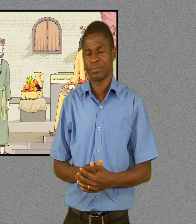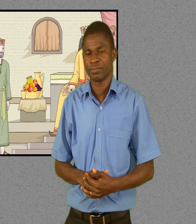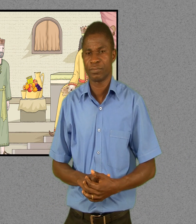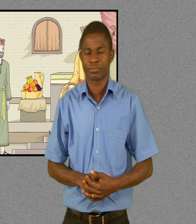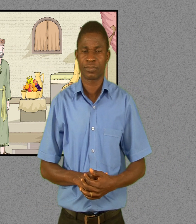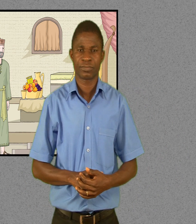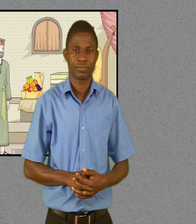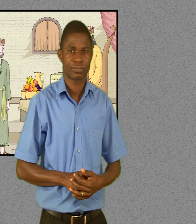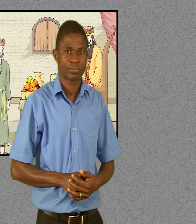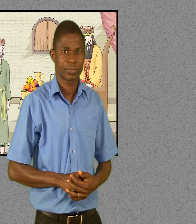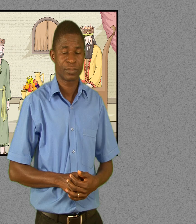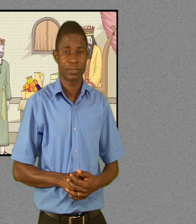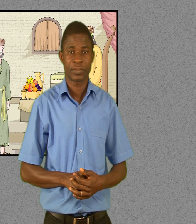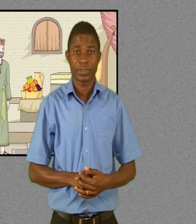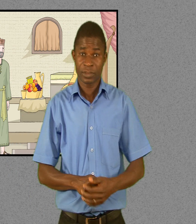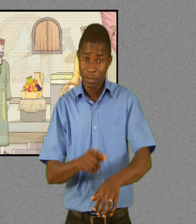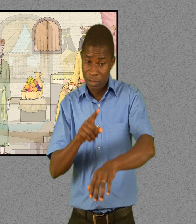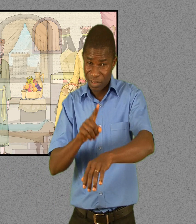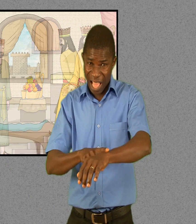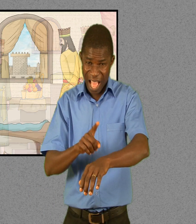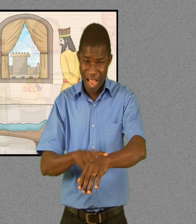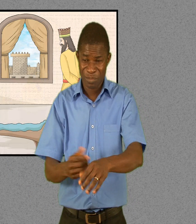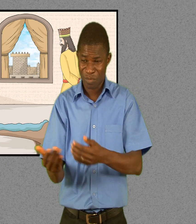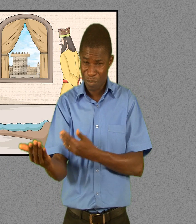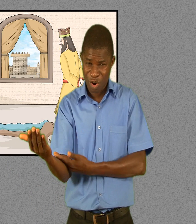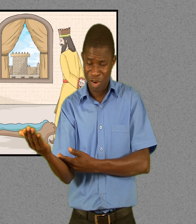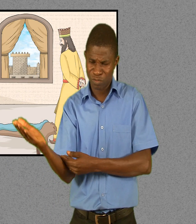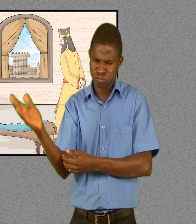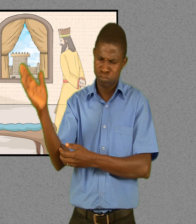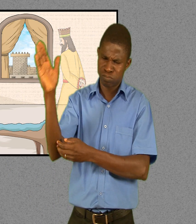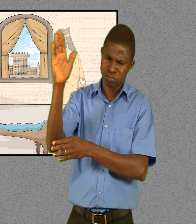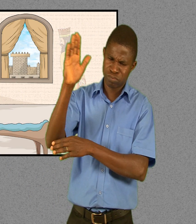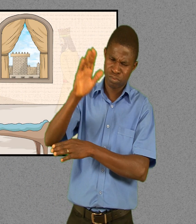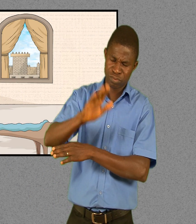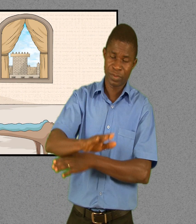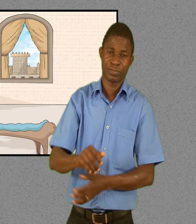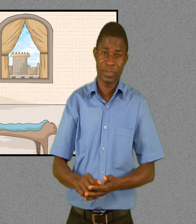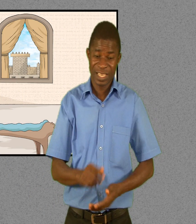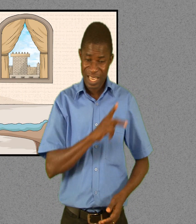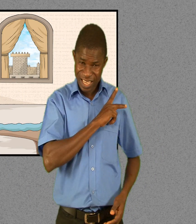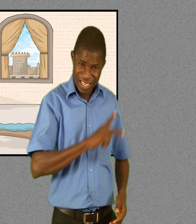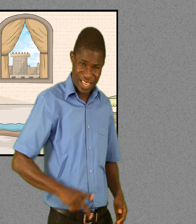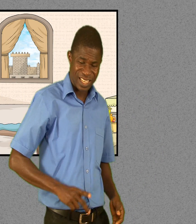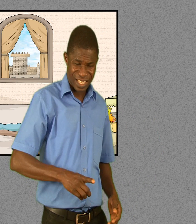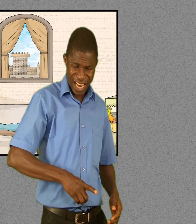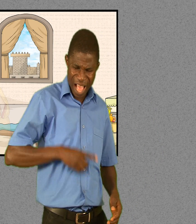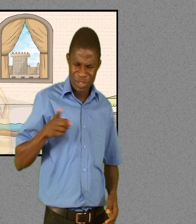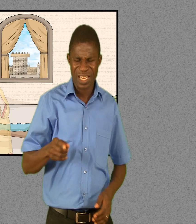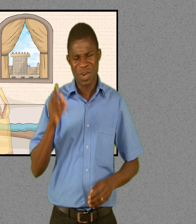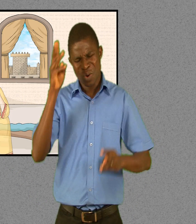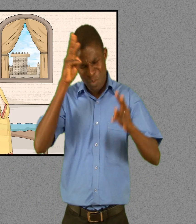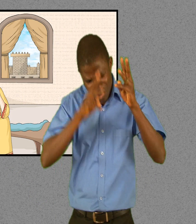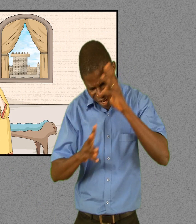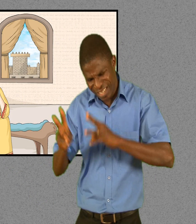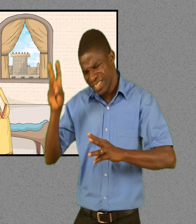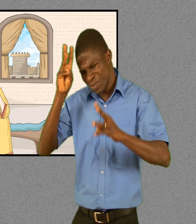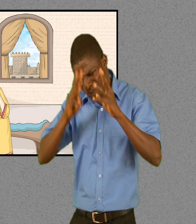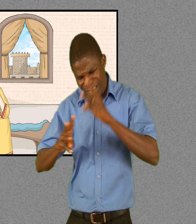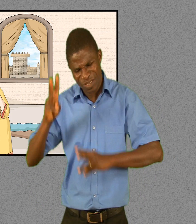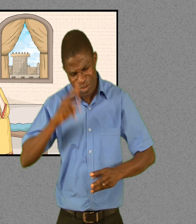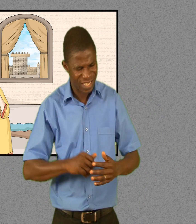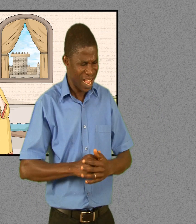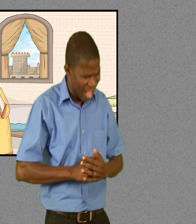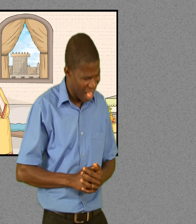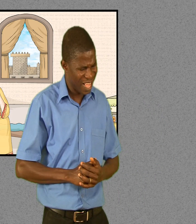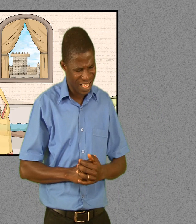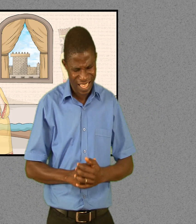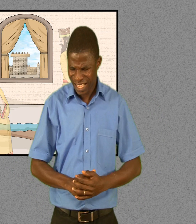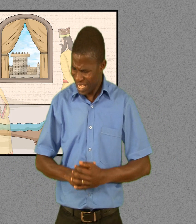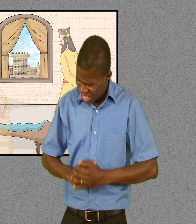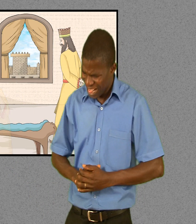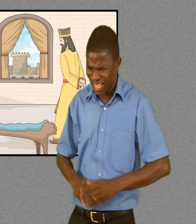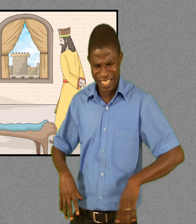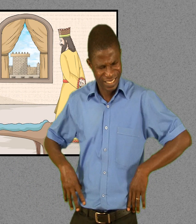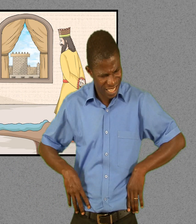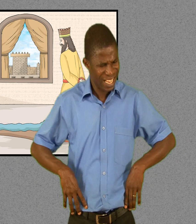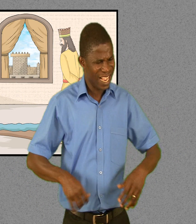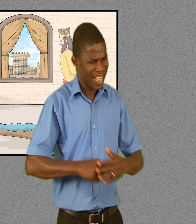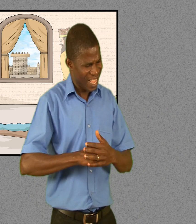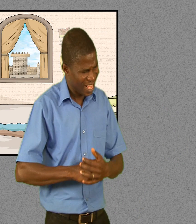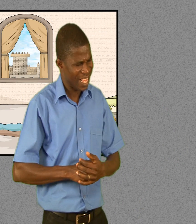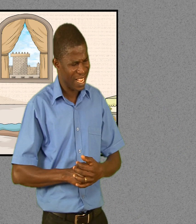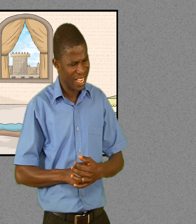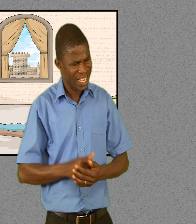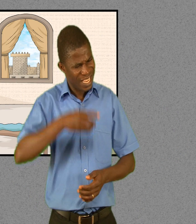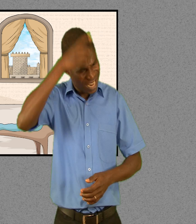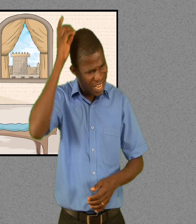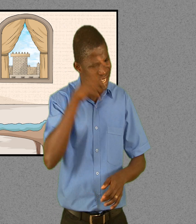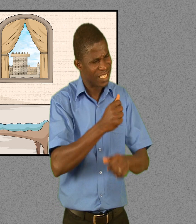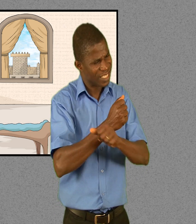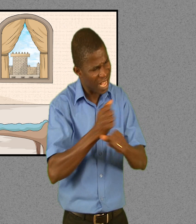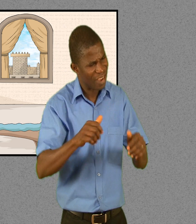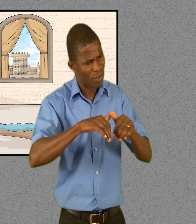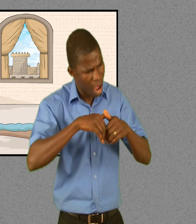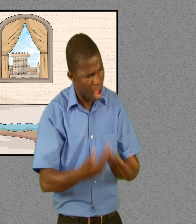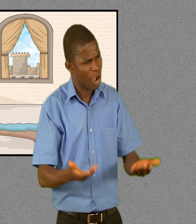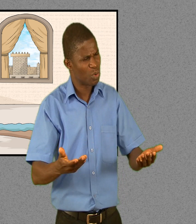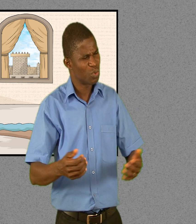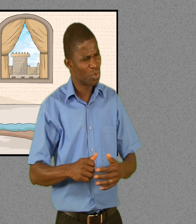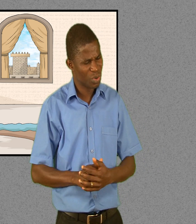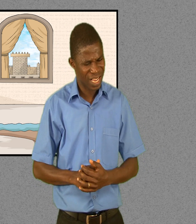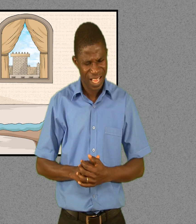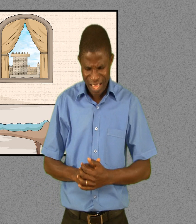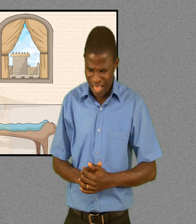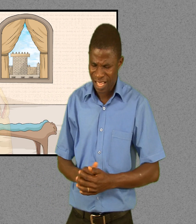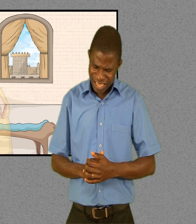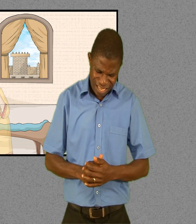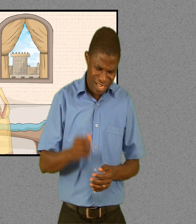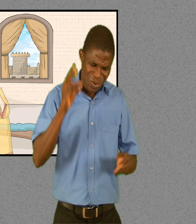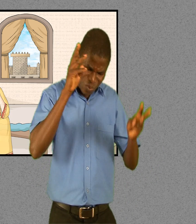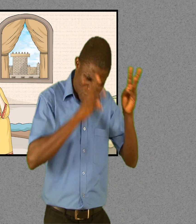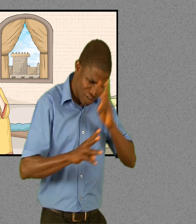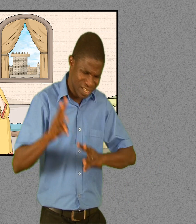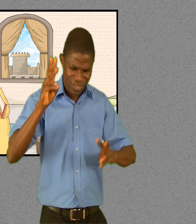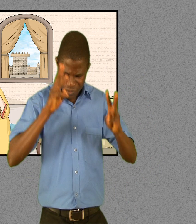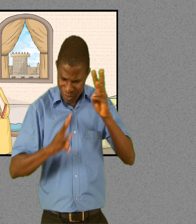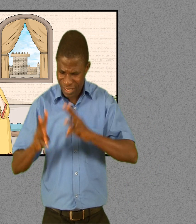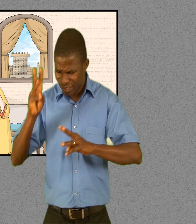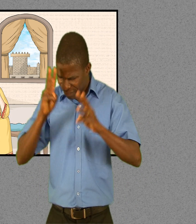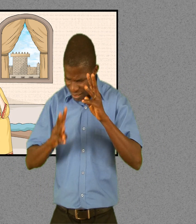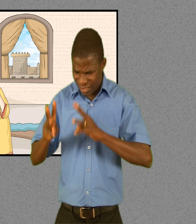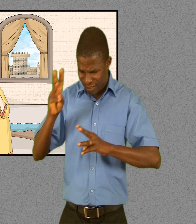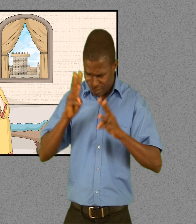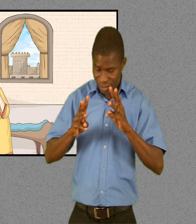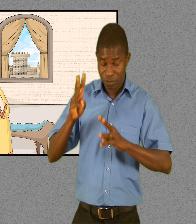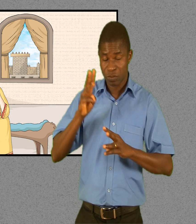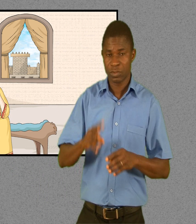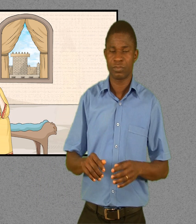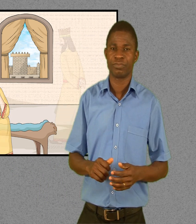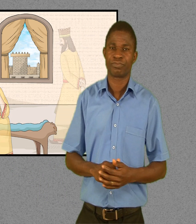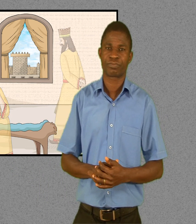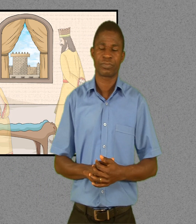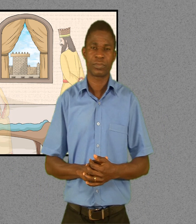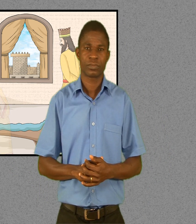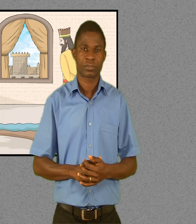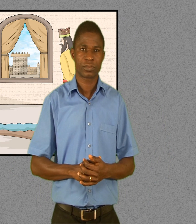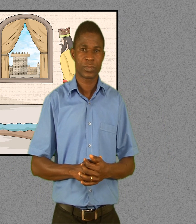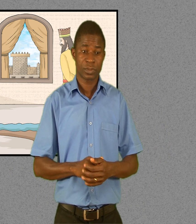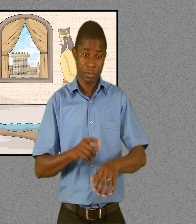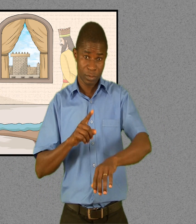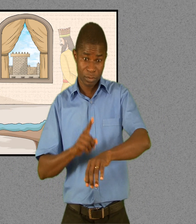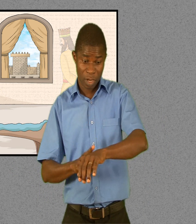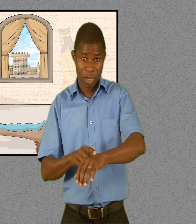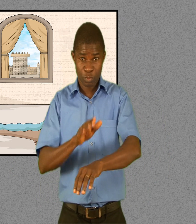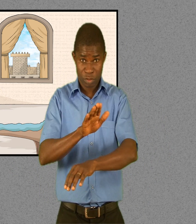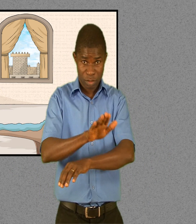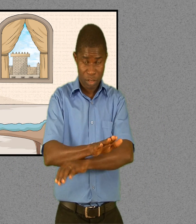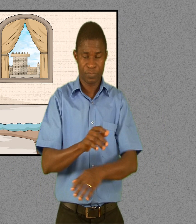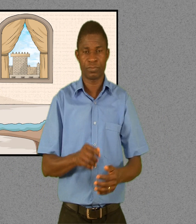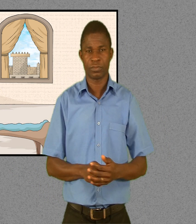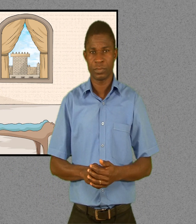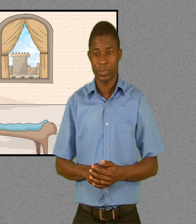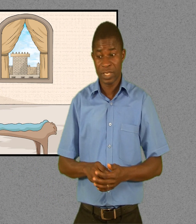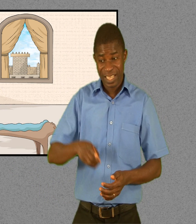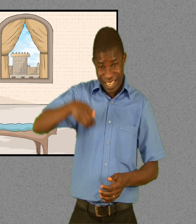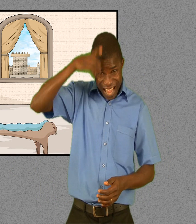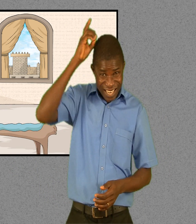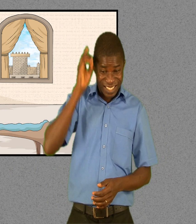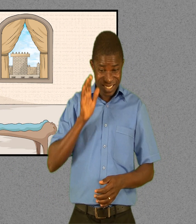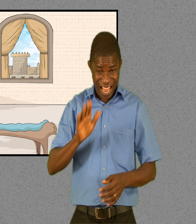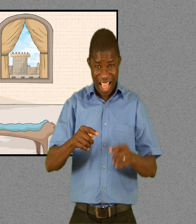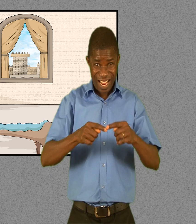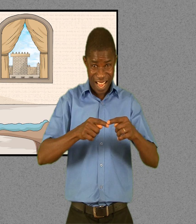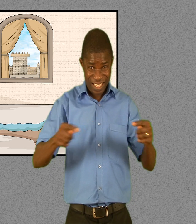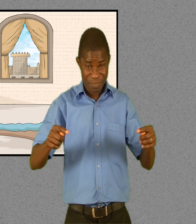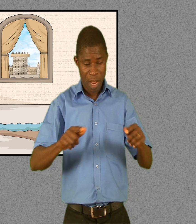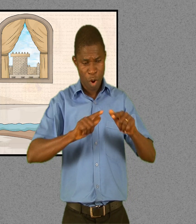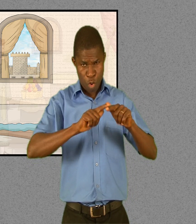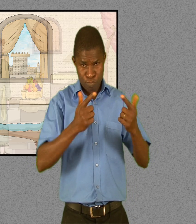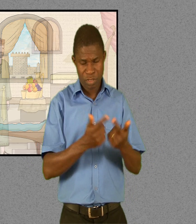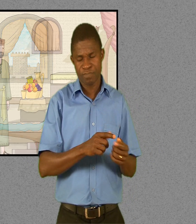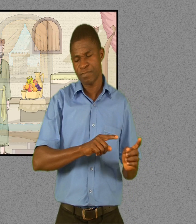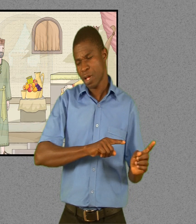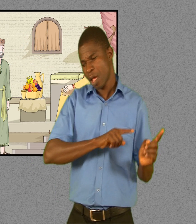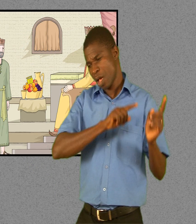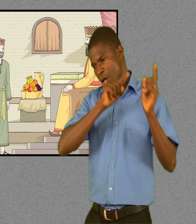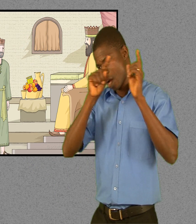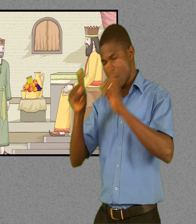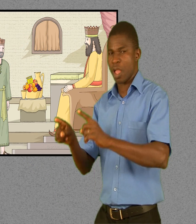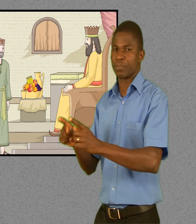As soon as the king heard this, he was deeply distressed and set his mind on delivering Daniel, and he labored until sundown to rescue him.